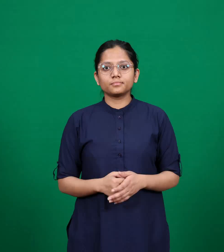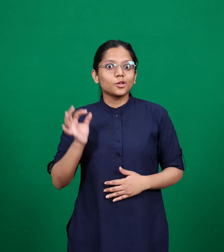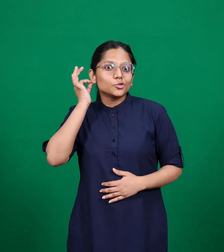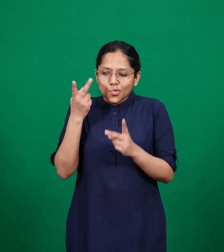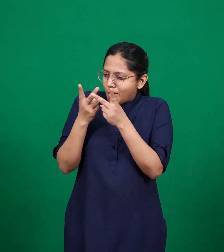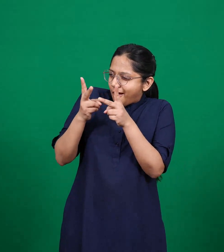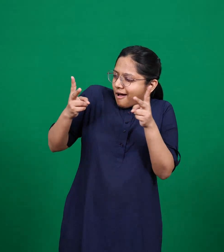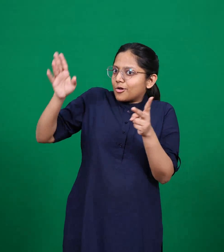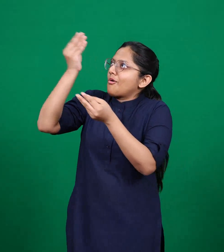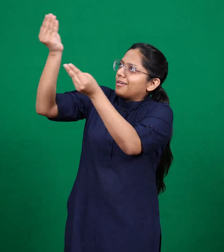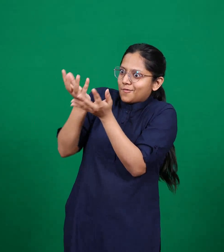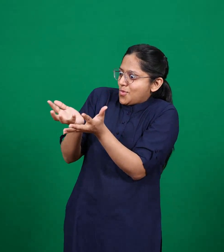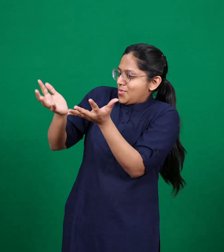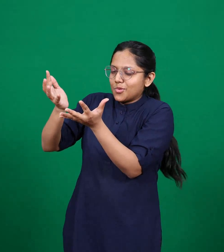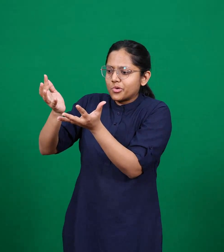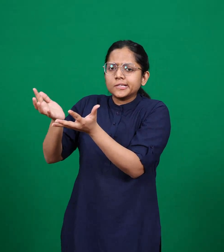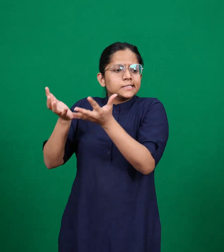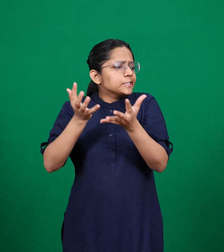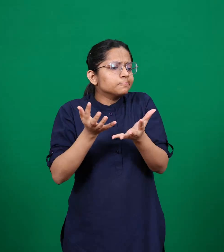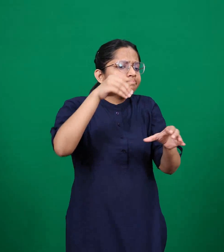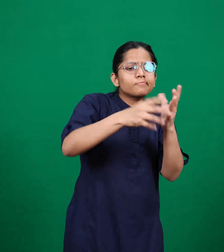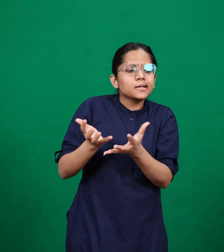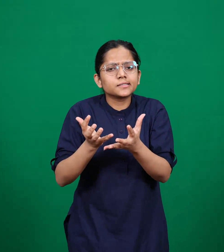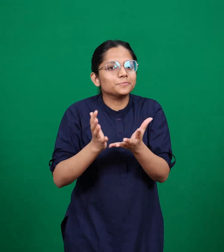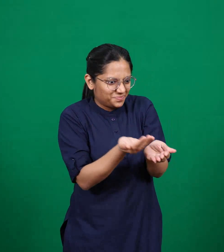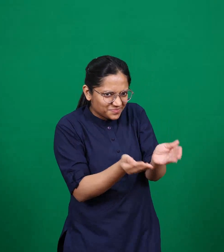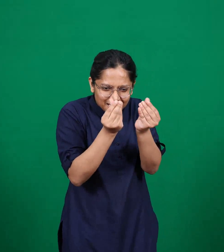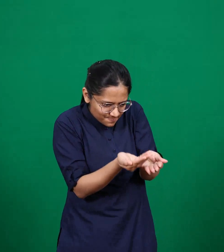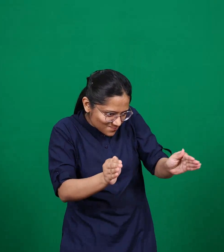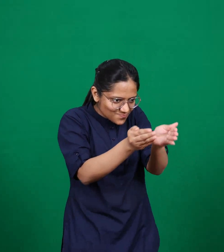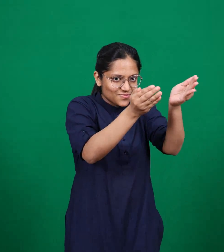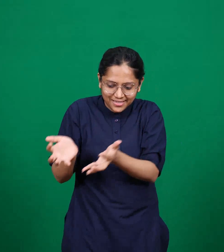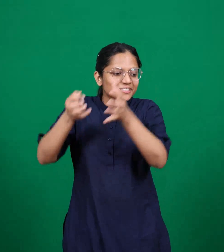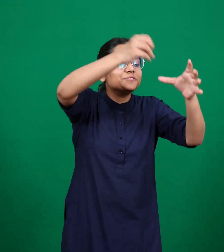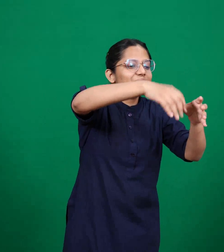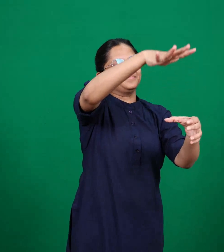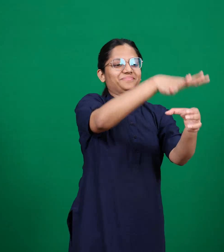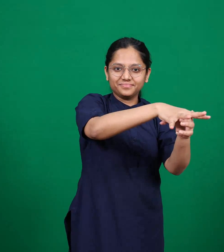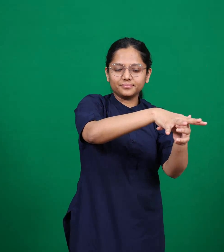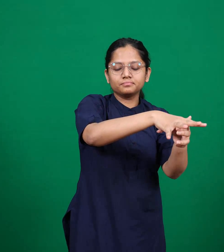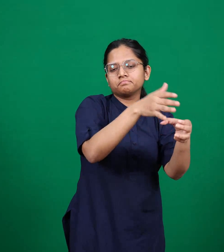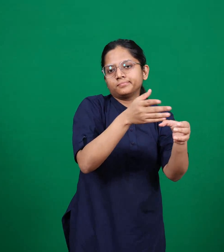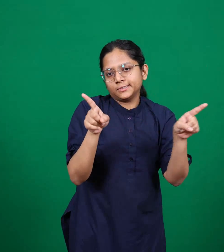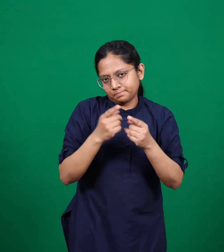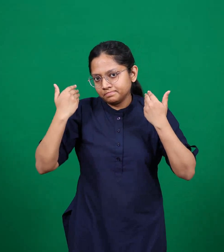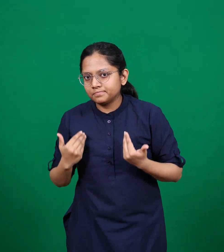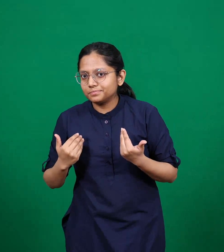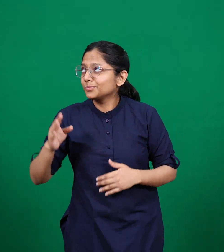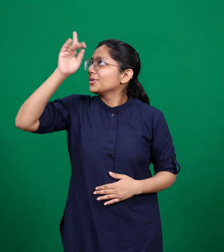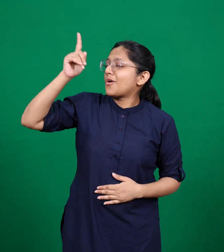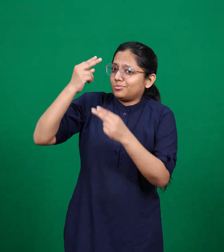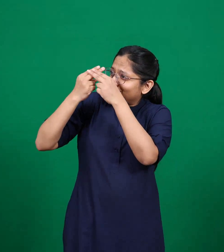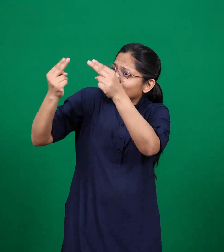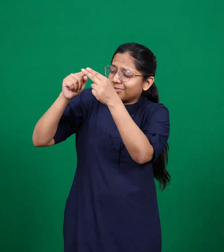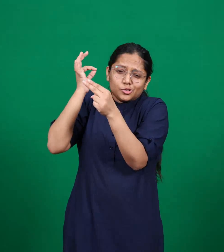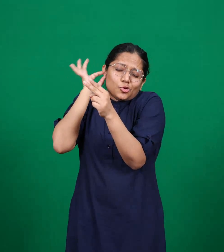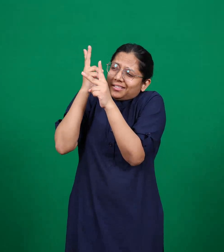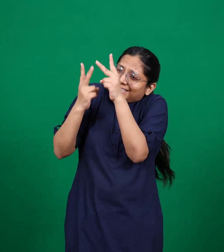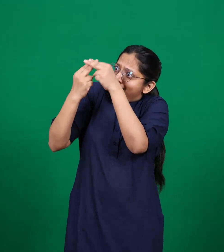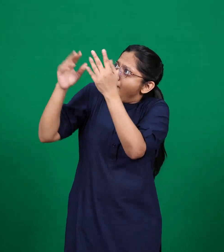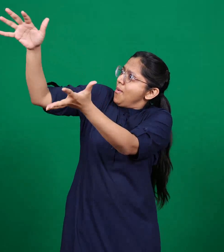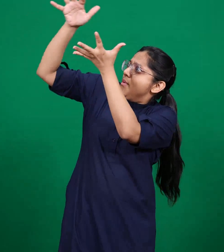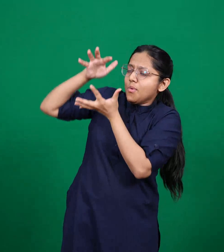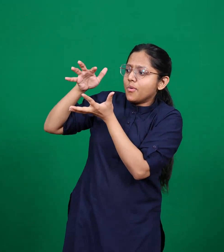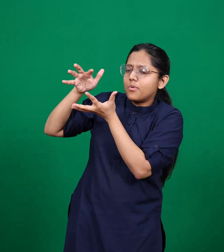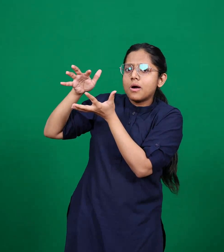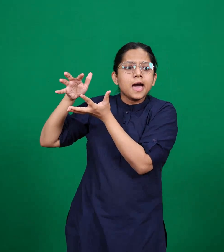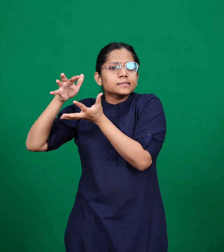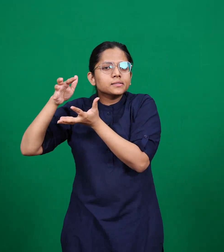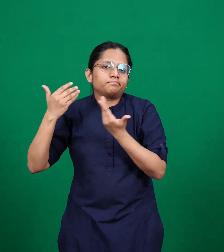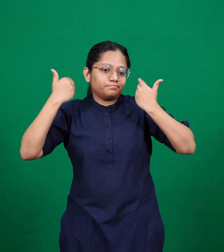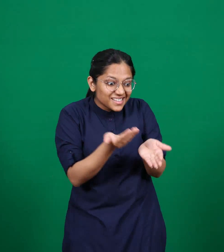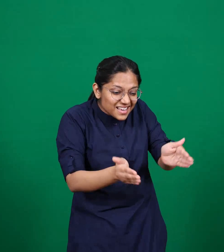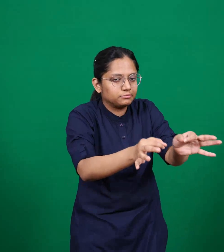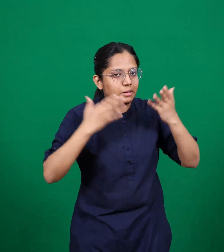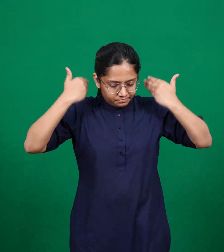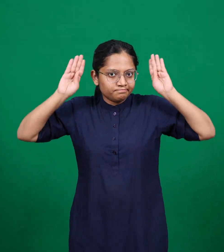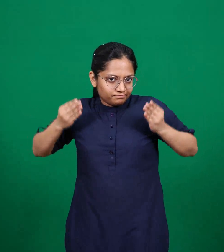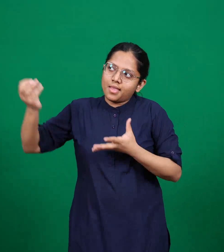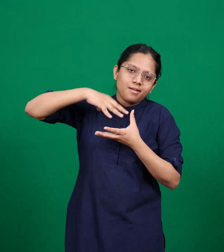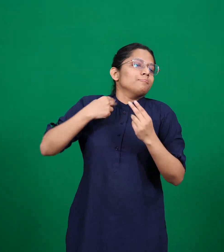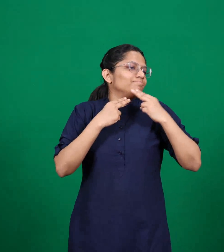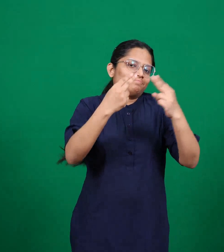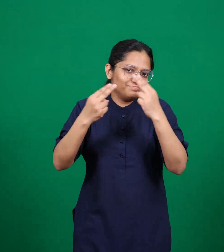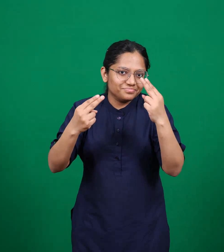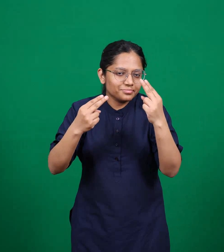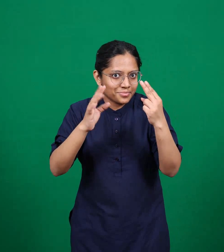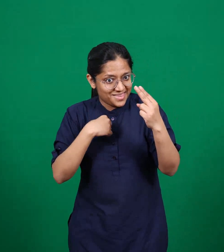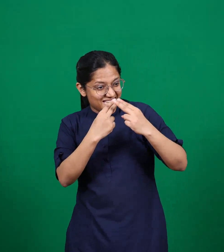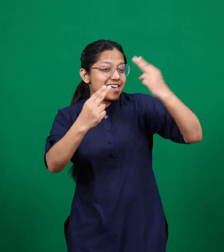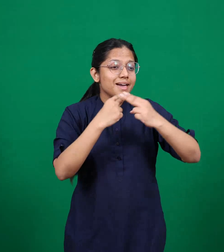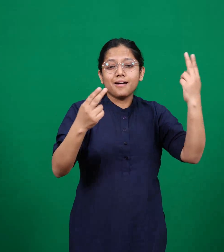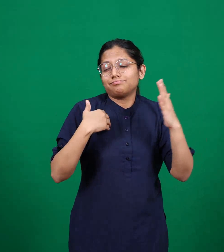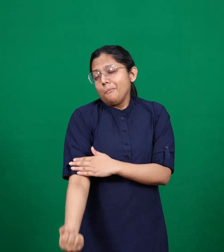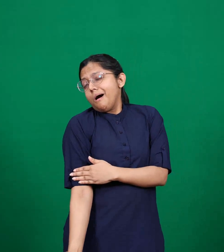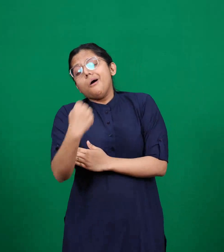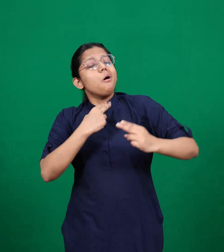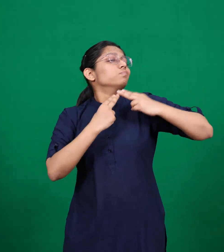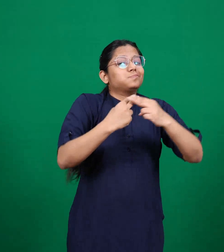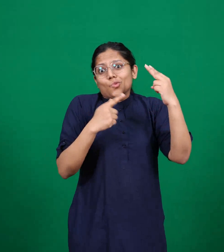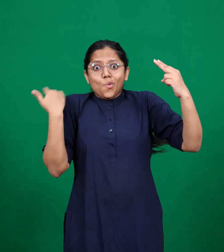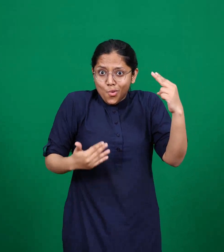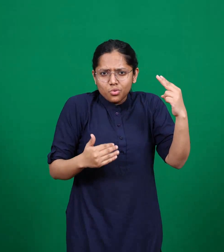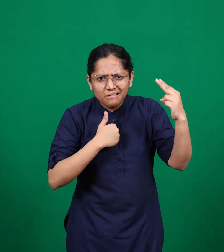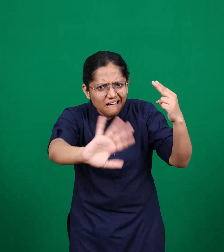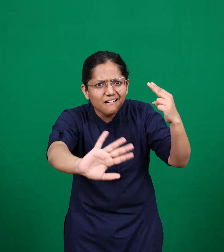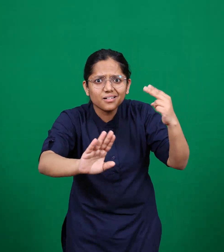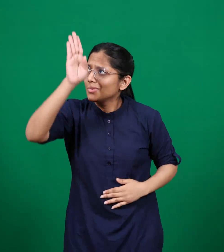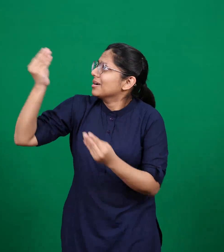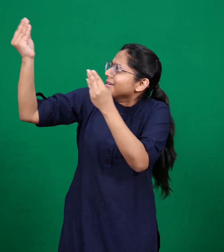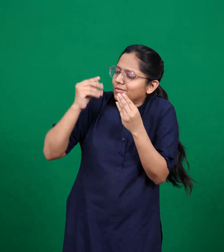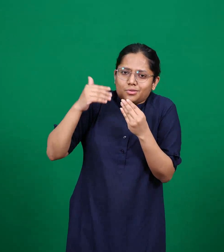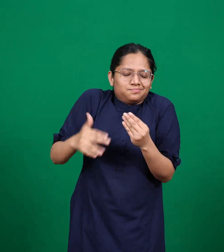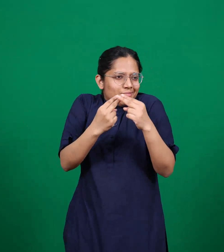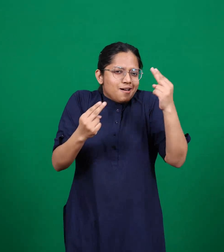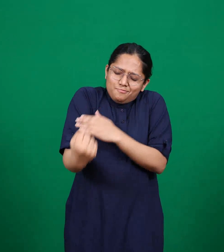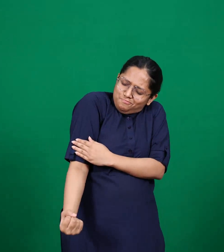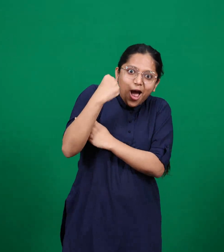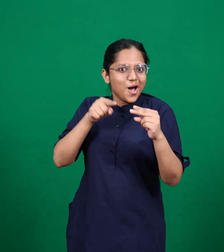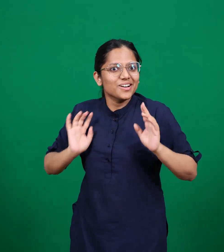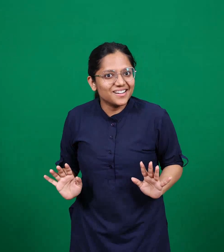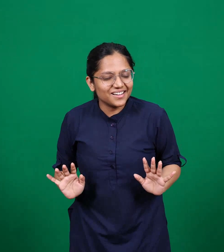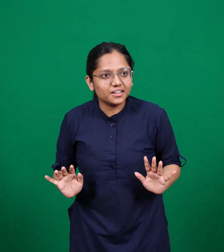Now we have this treasure in jars of clay to show that this surpassingly great power is from God and not from us.